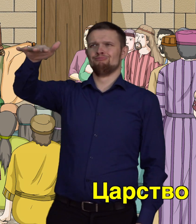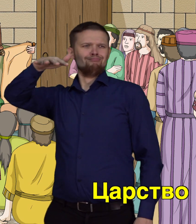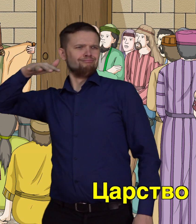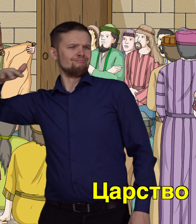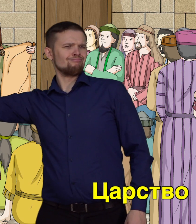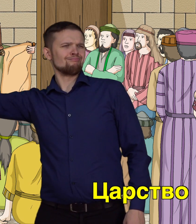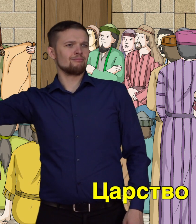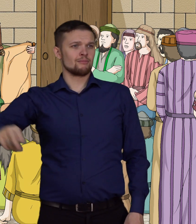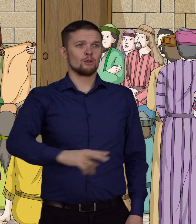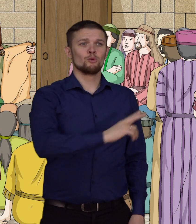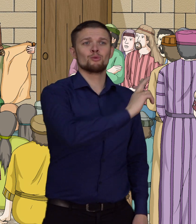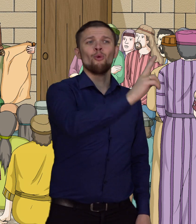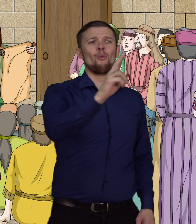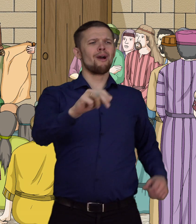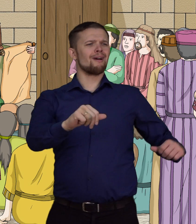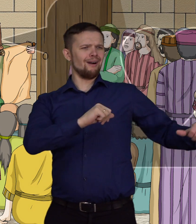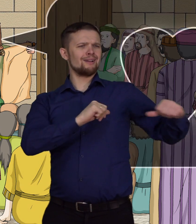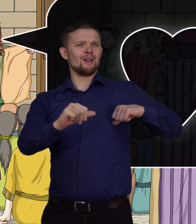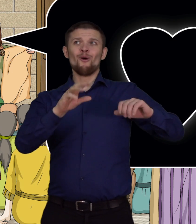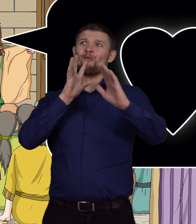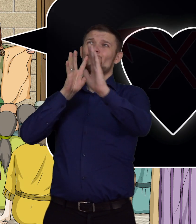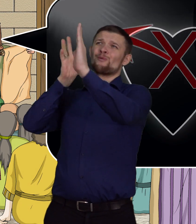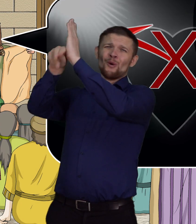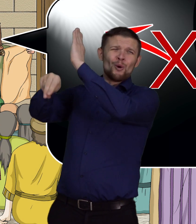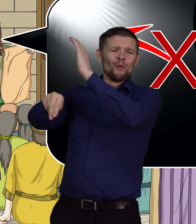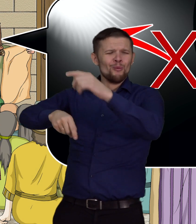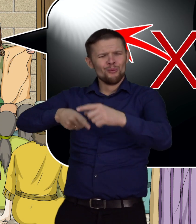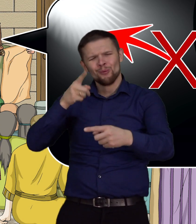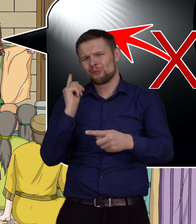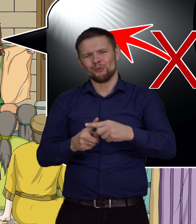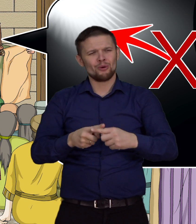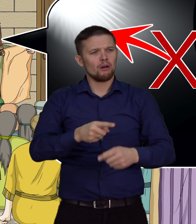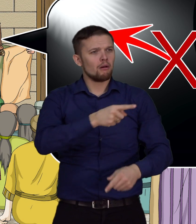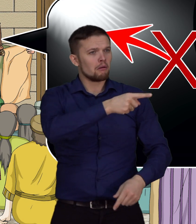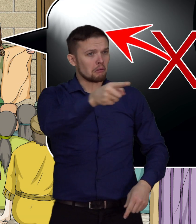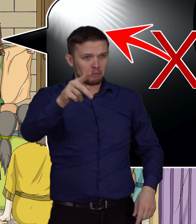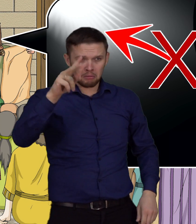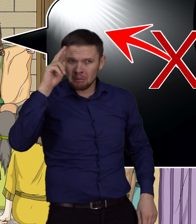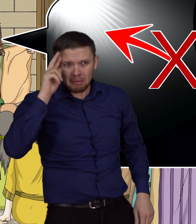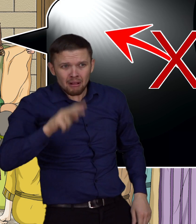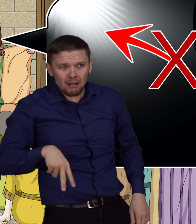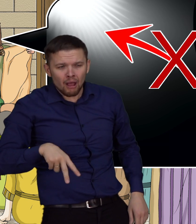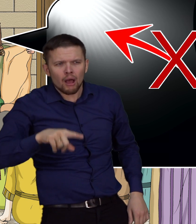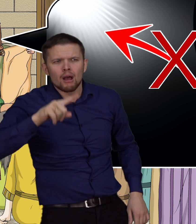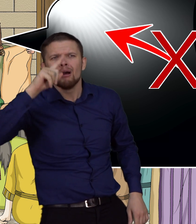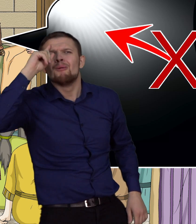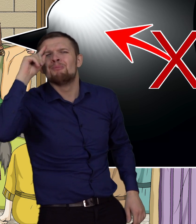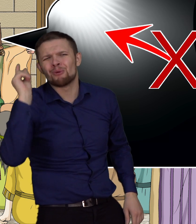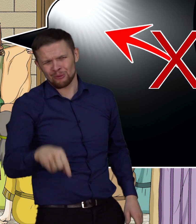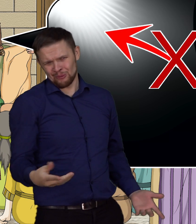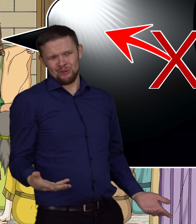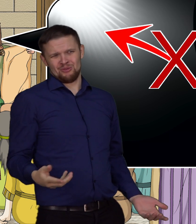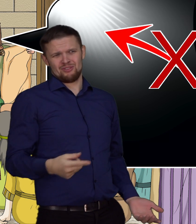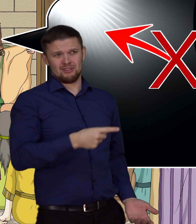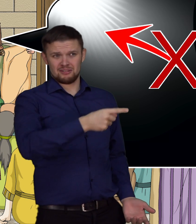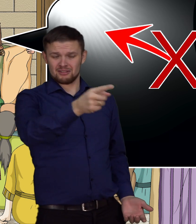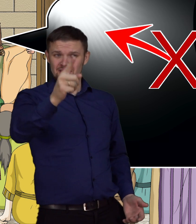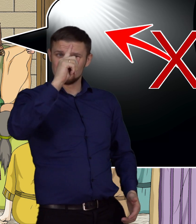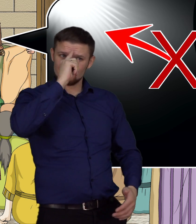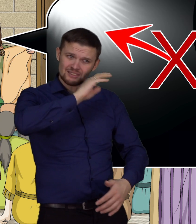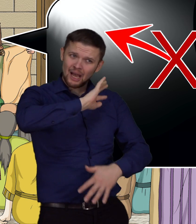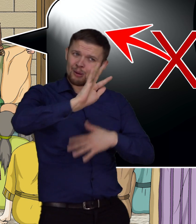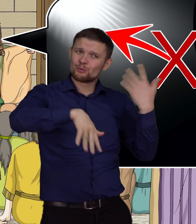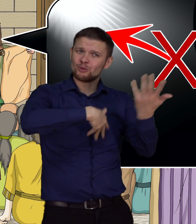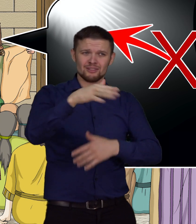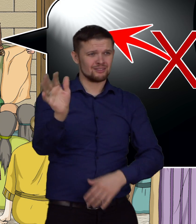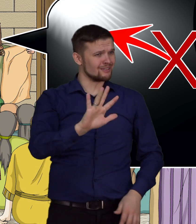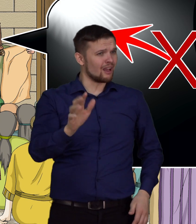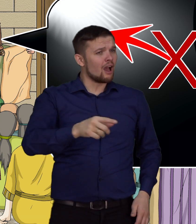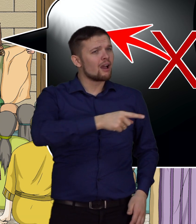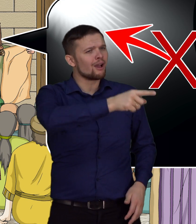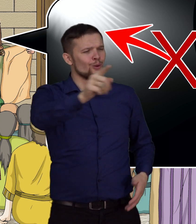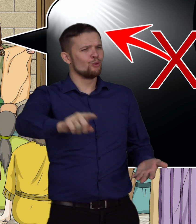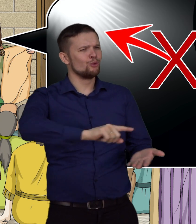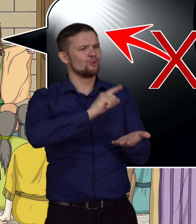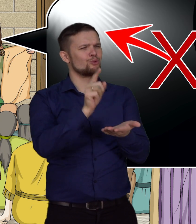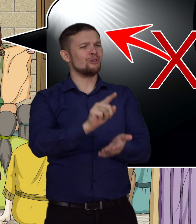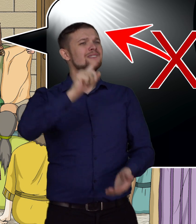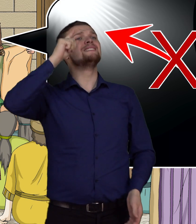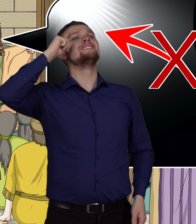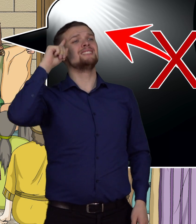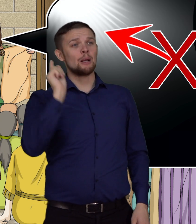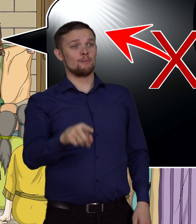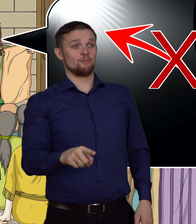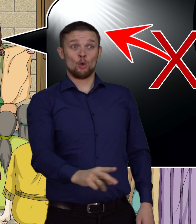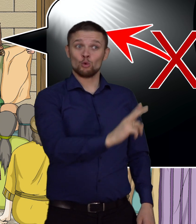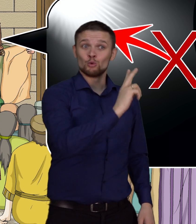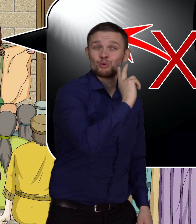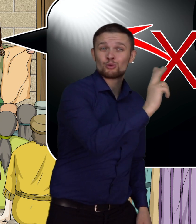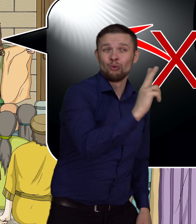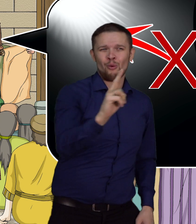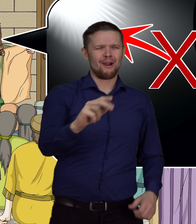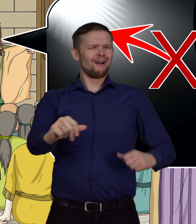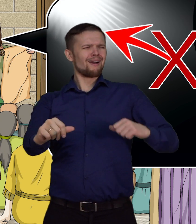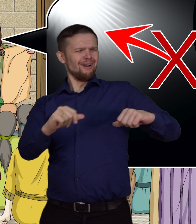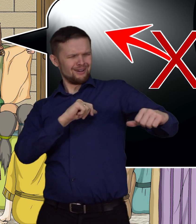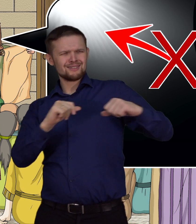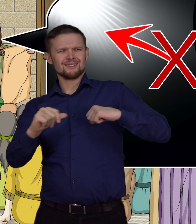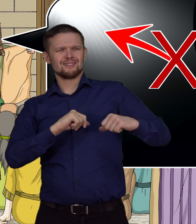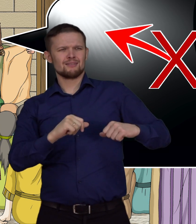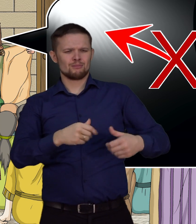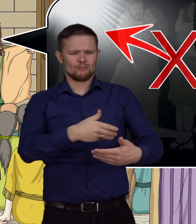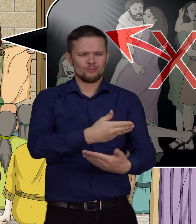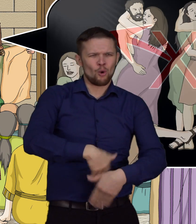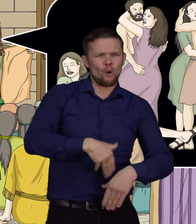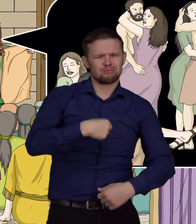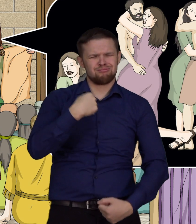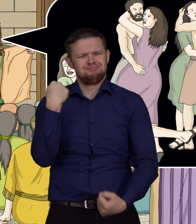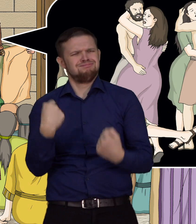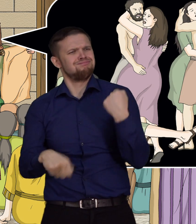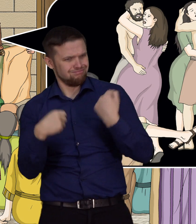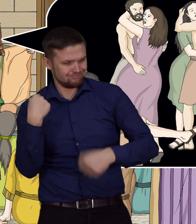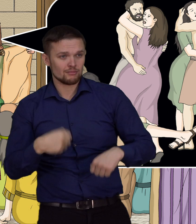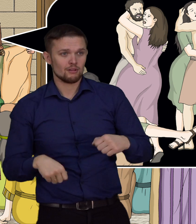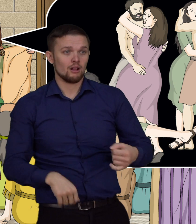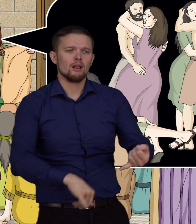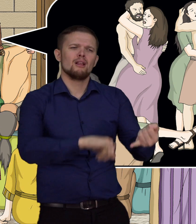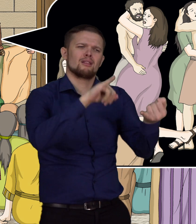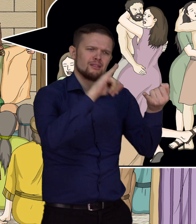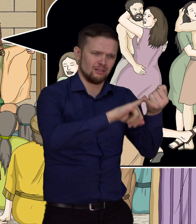Do you not know that the wicked will not inherit the kingdom of God?